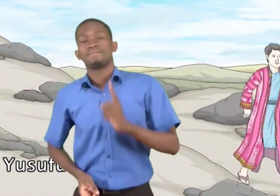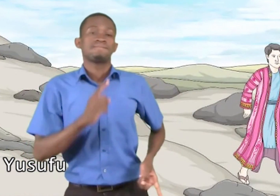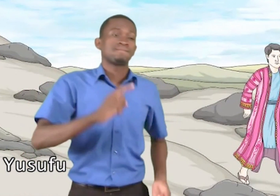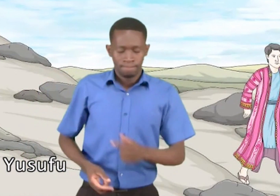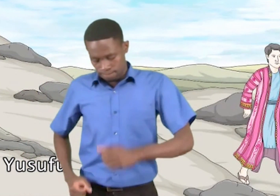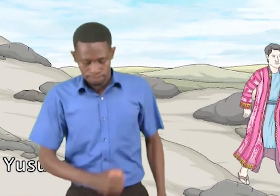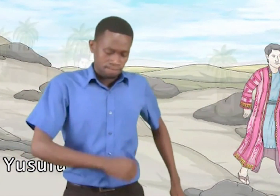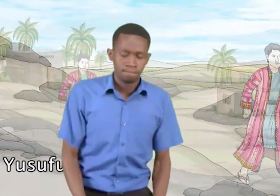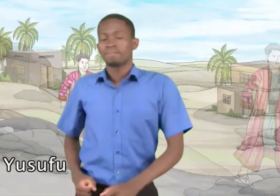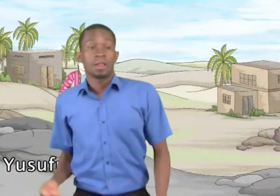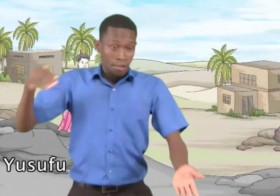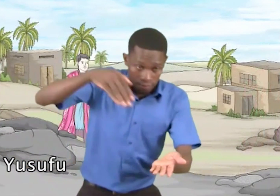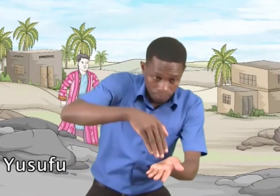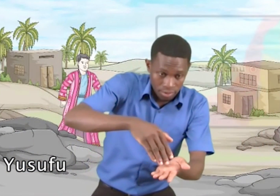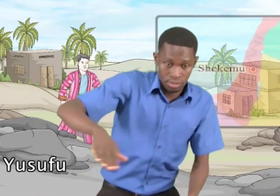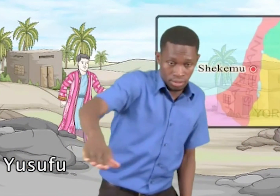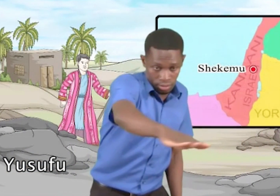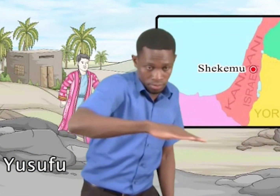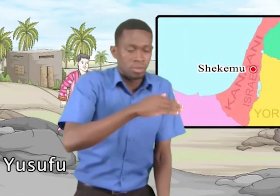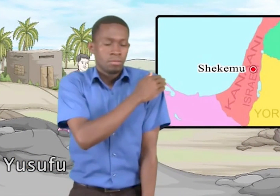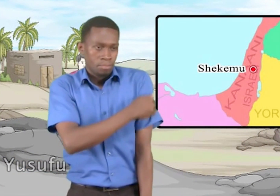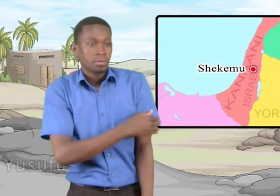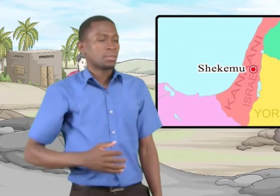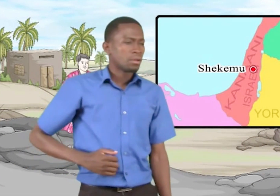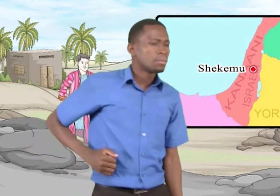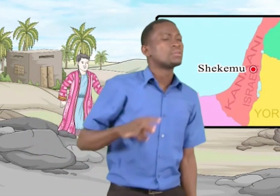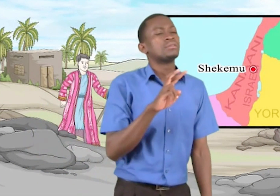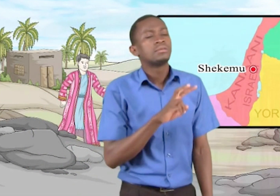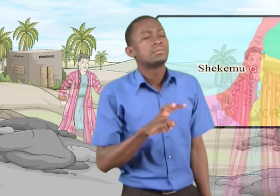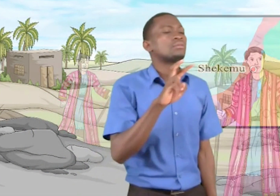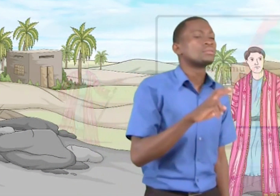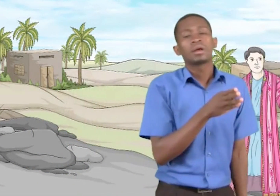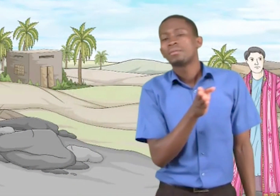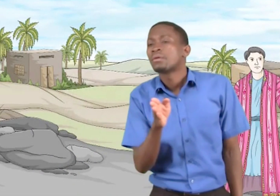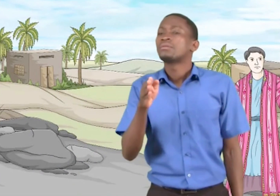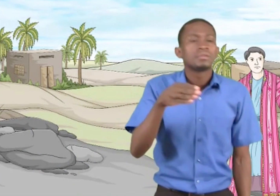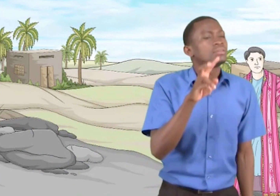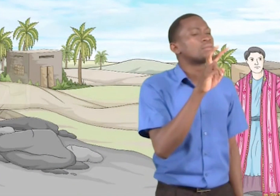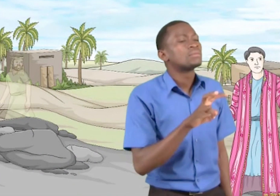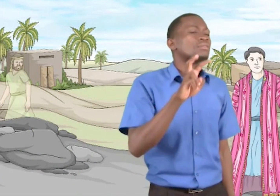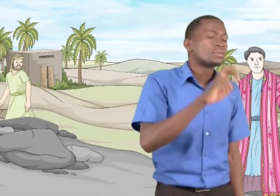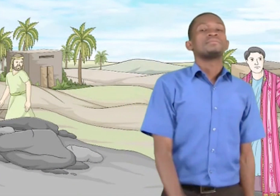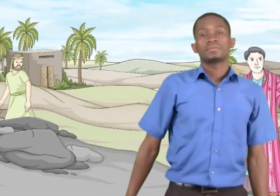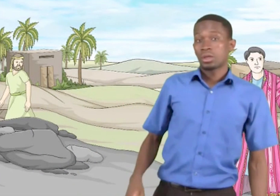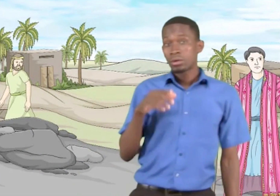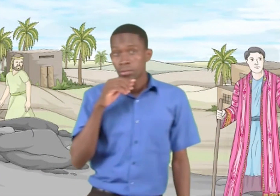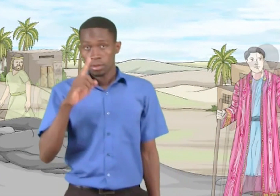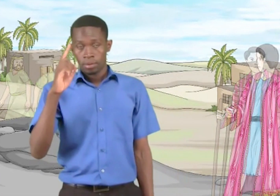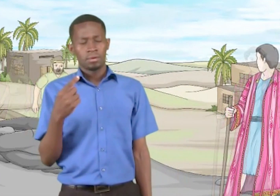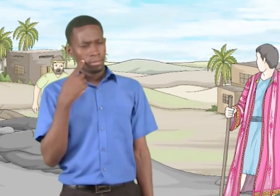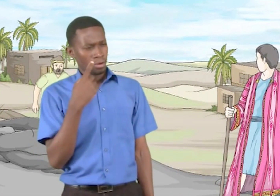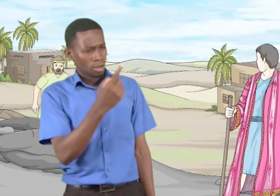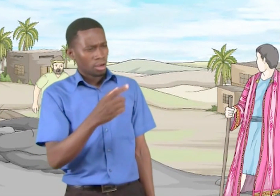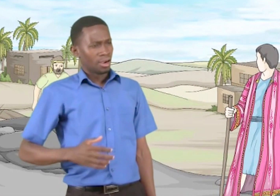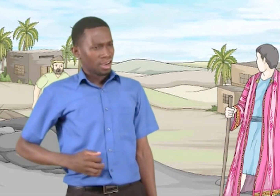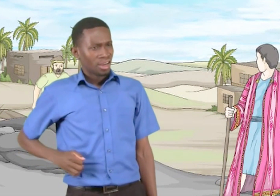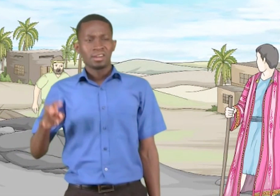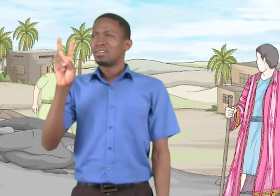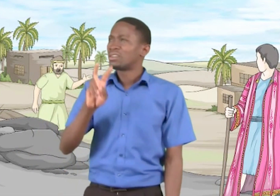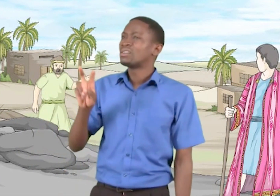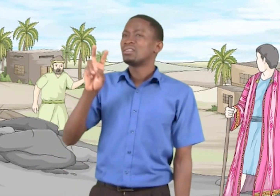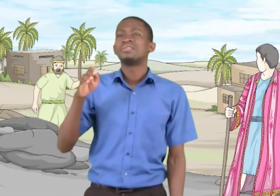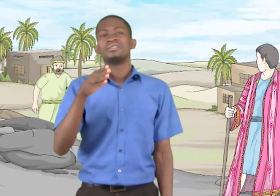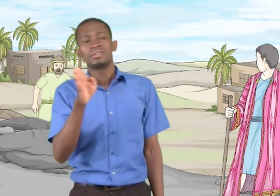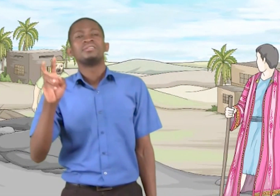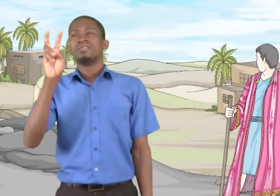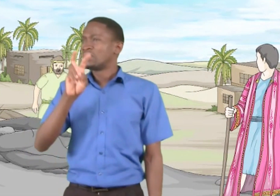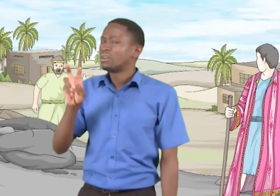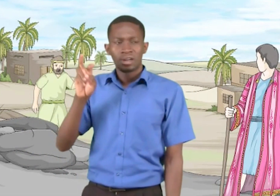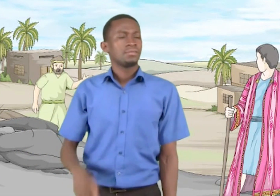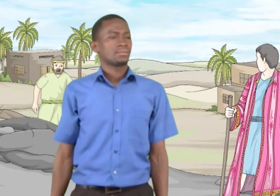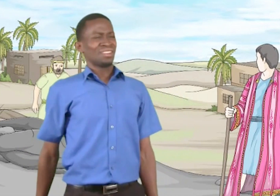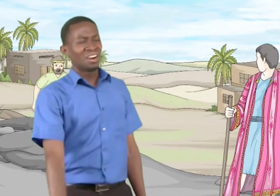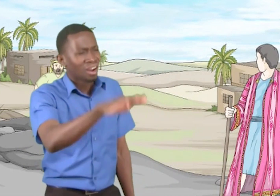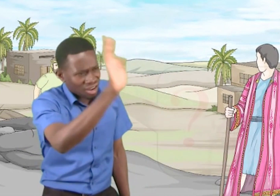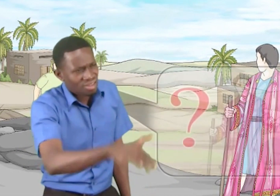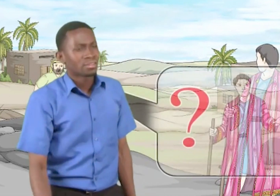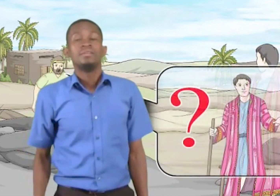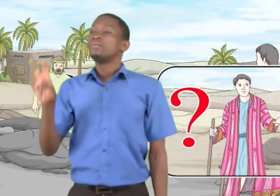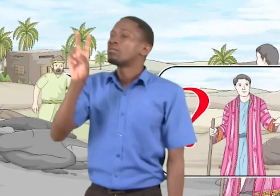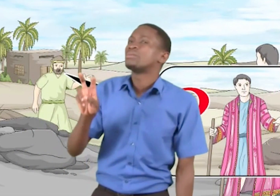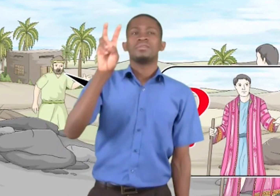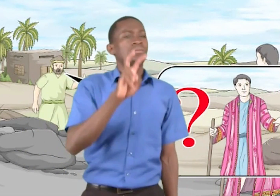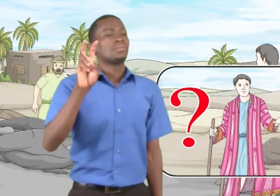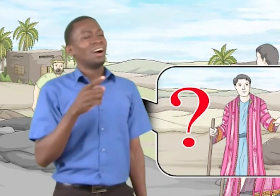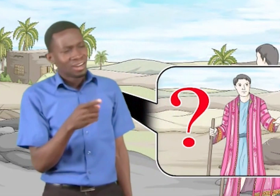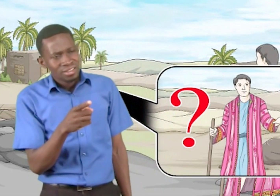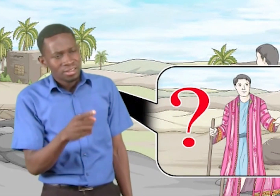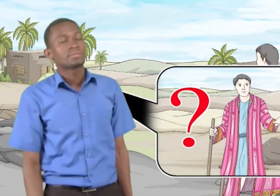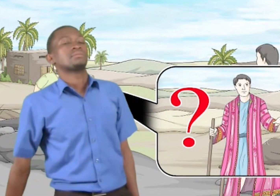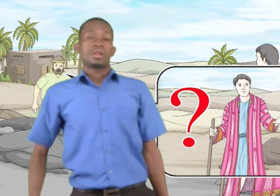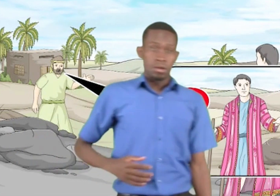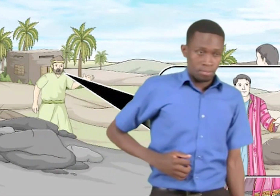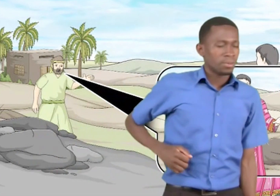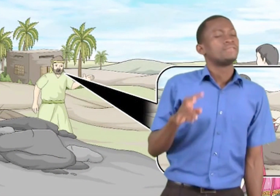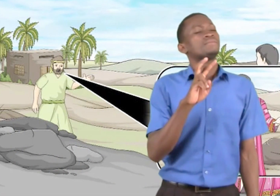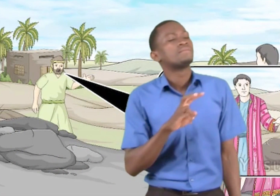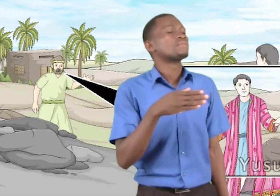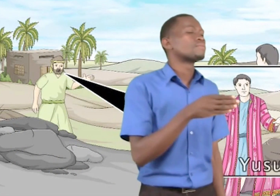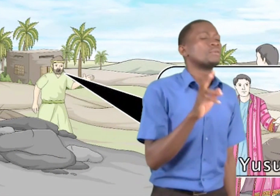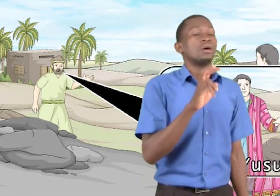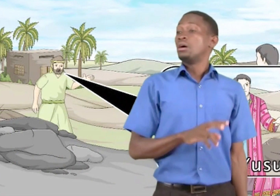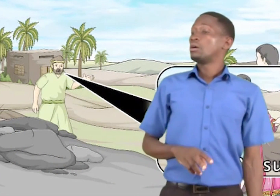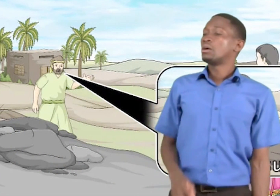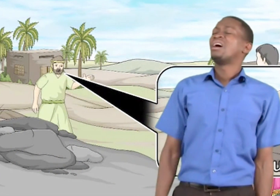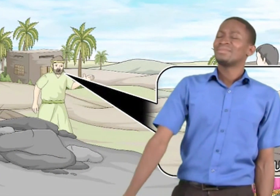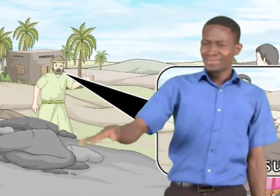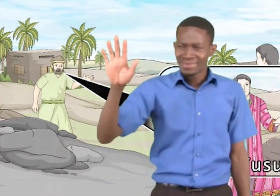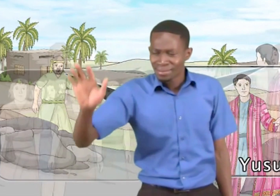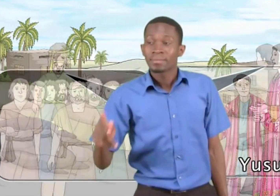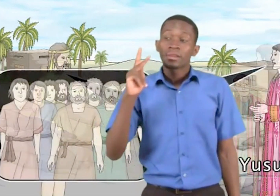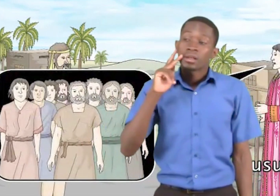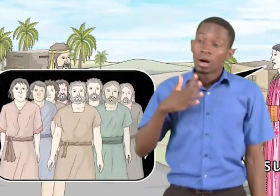And when Joseph arrived in Shechem, a man found him wandering in the field and asked, “What are you looking for?”